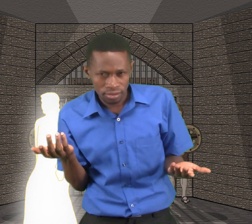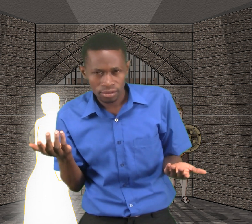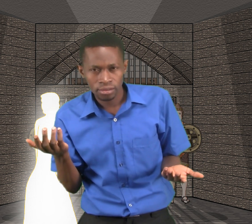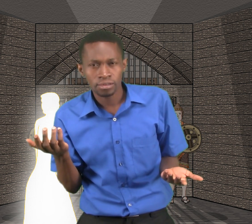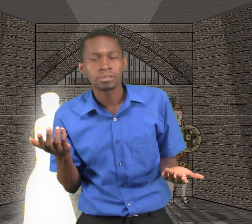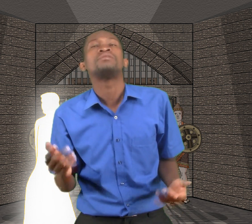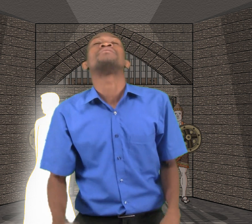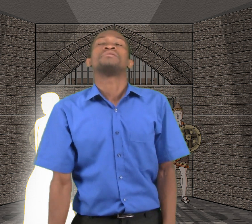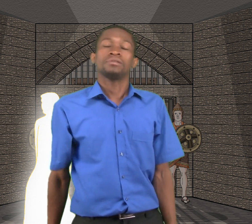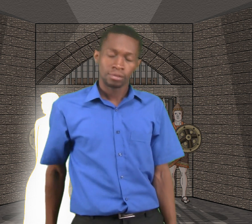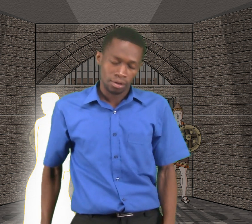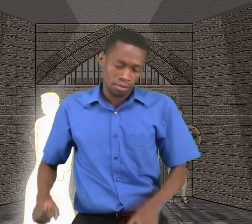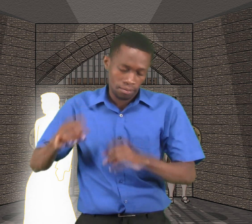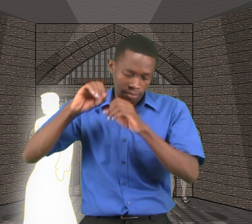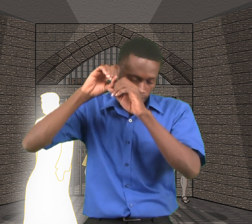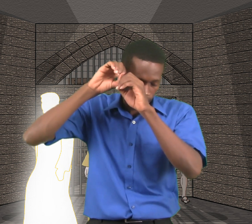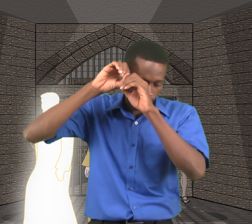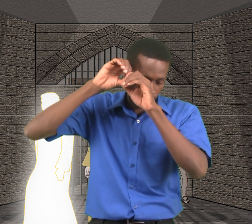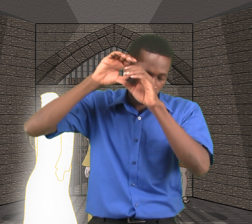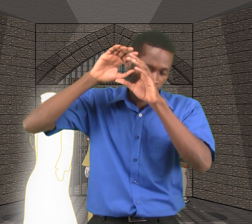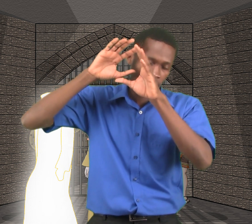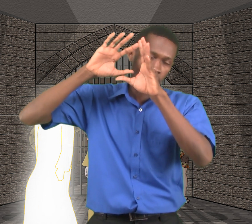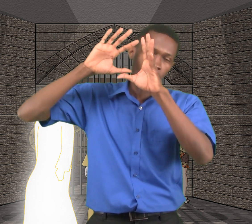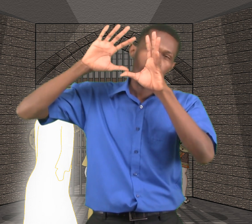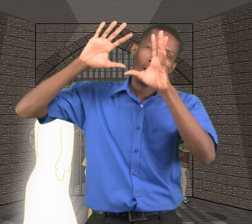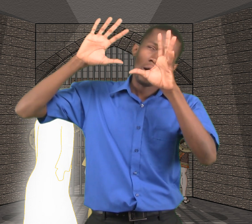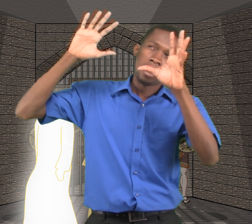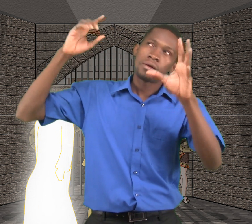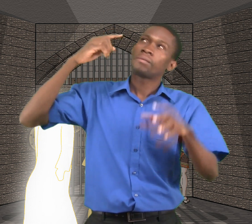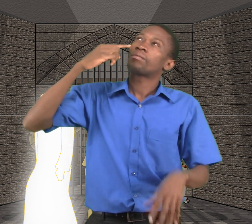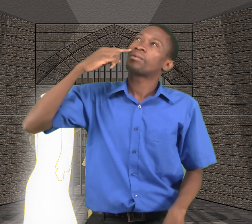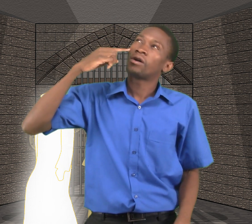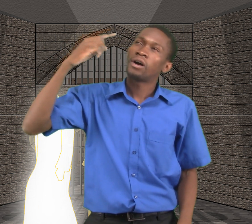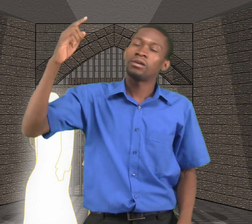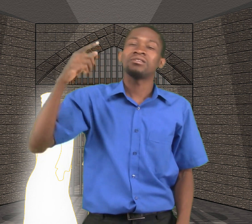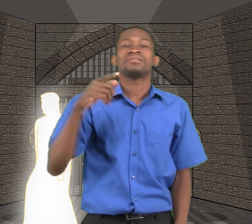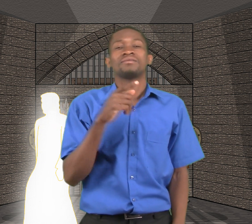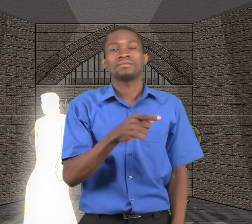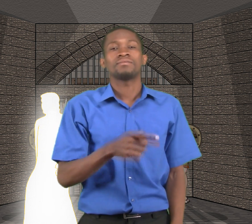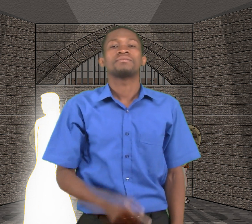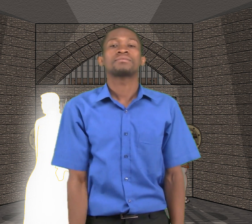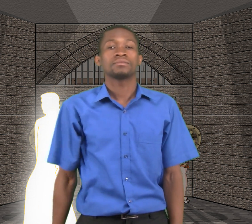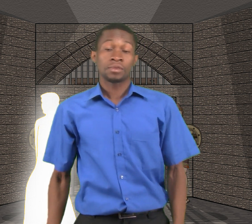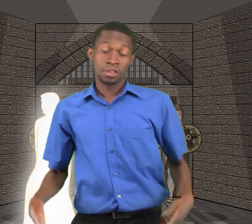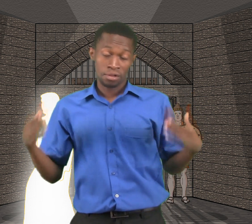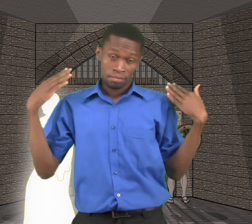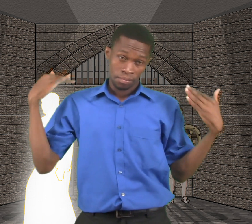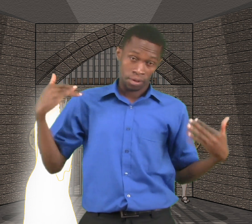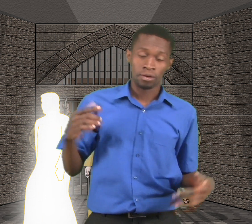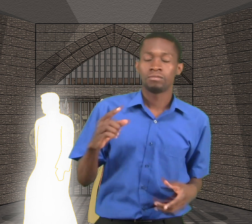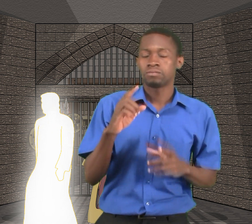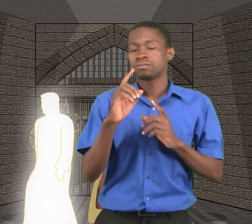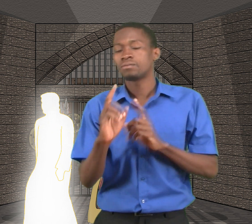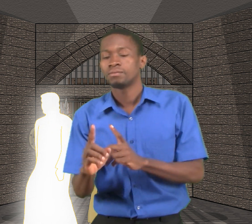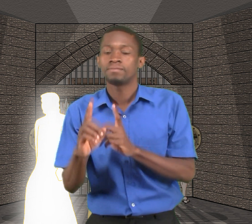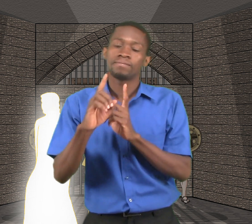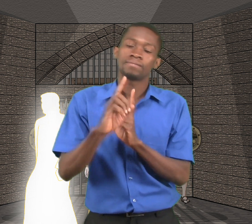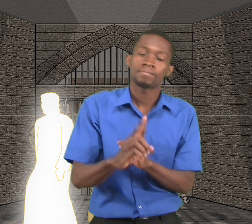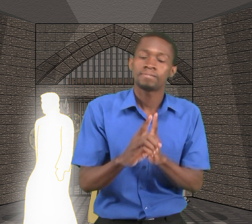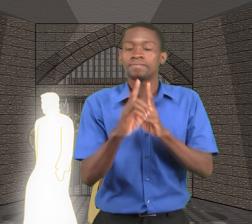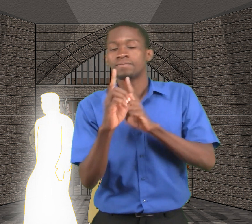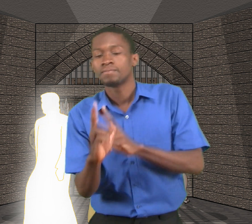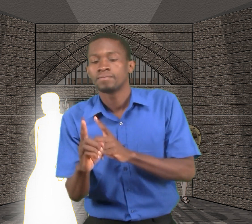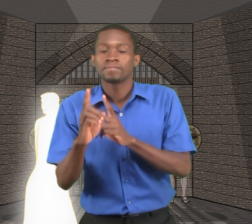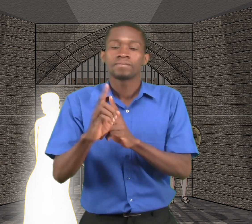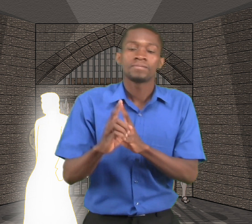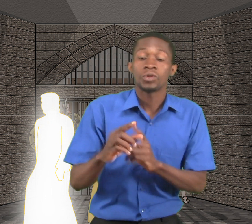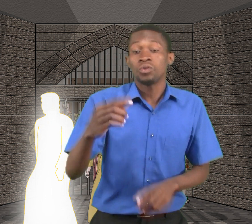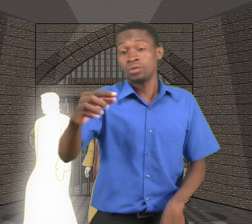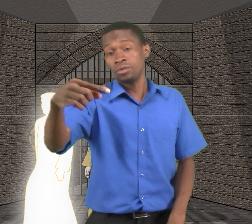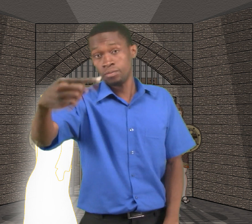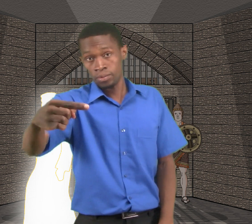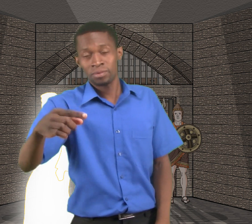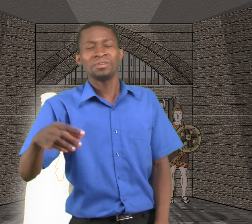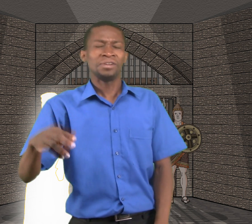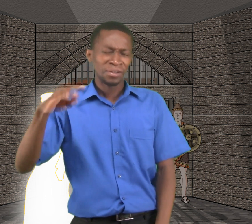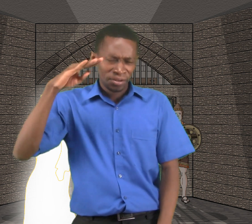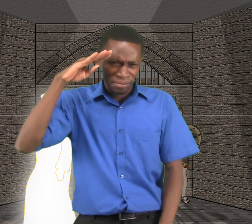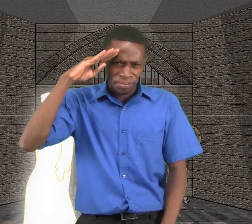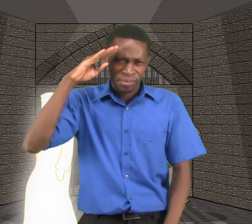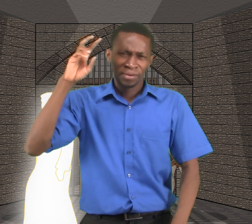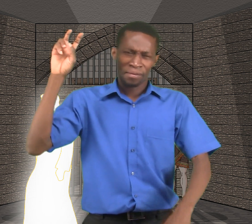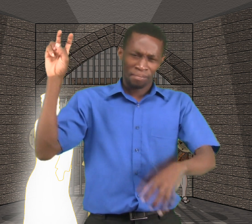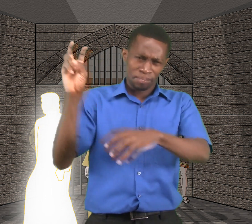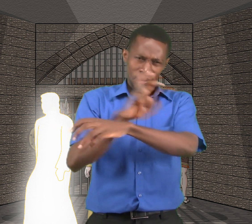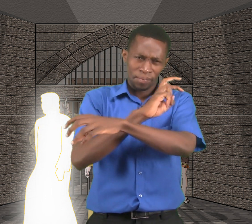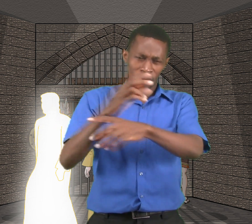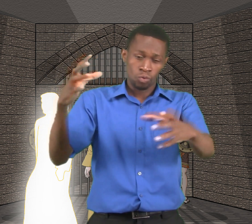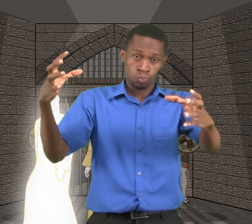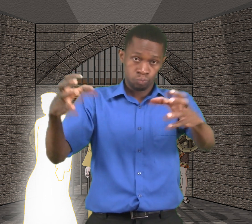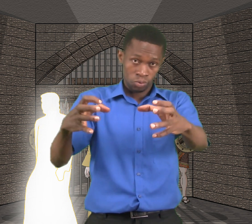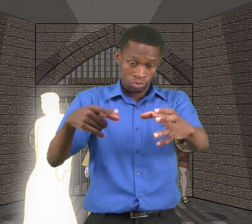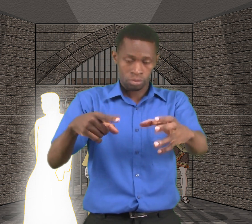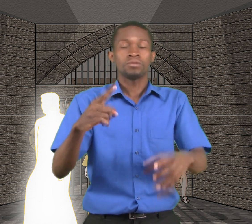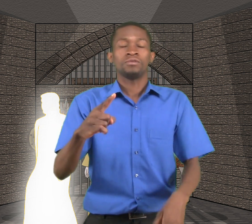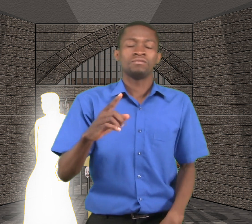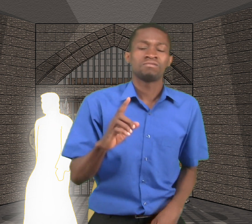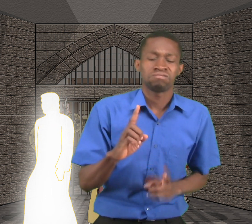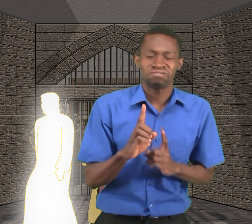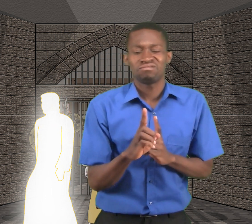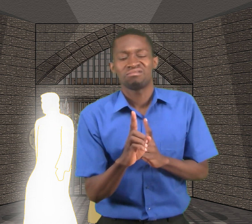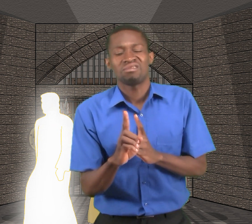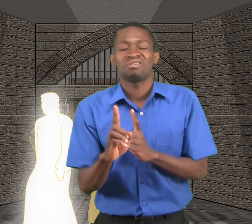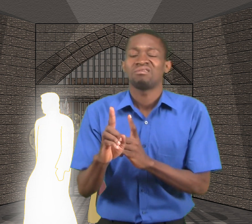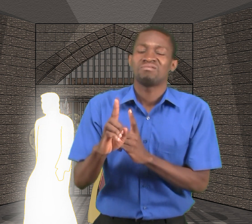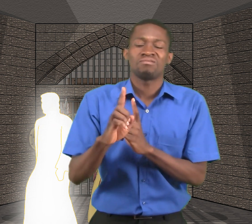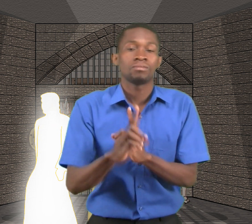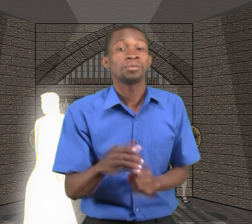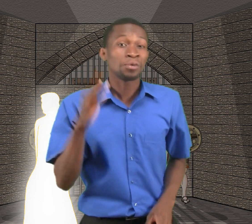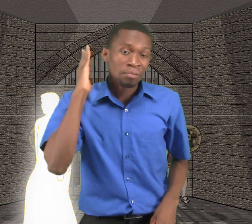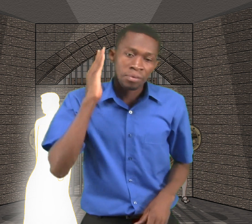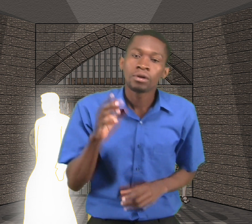He thought he was only seeing a vision.